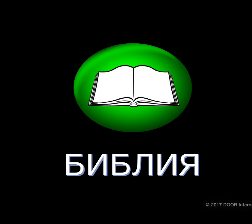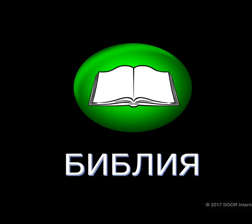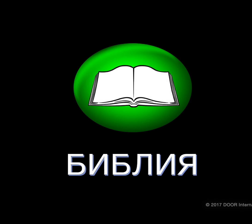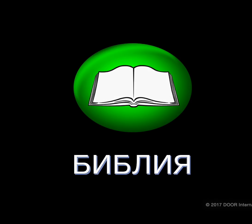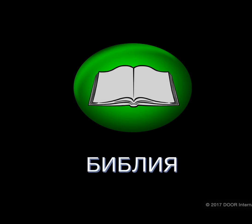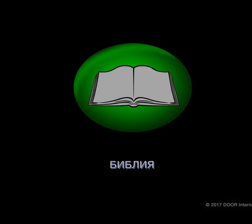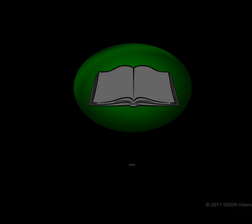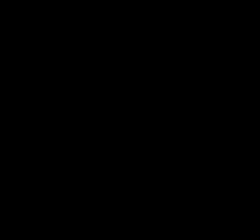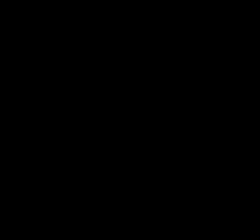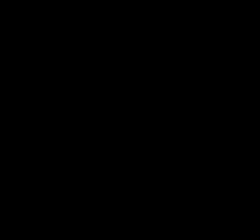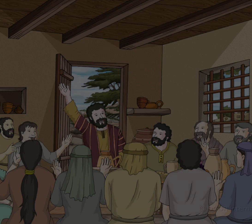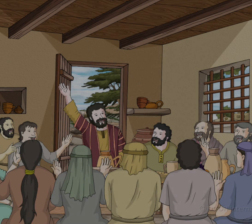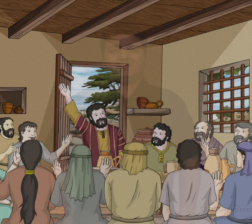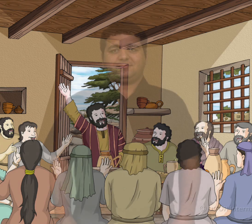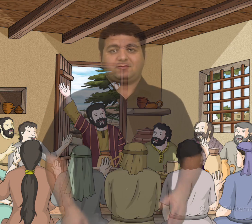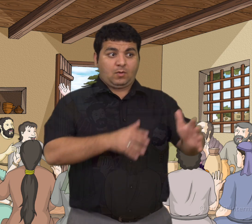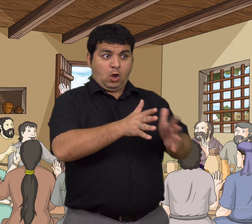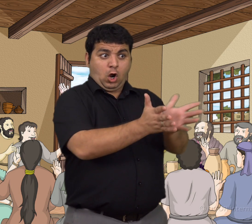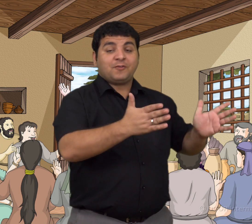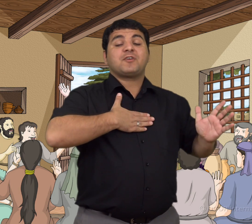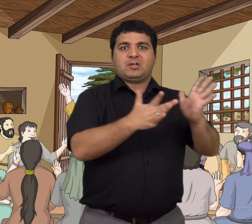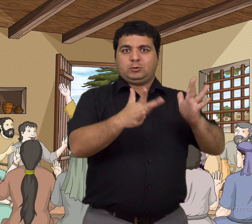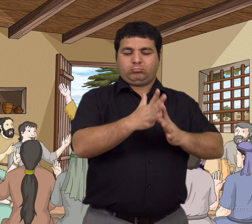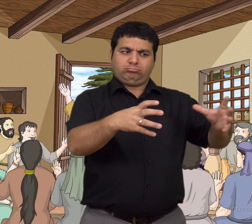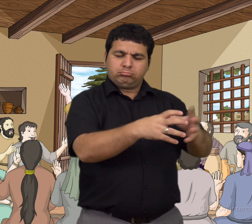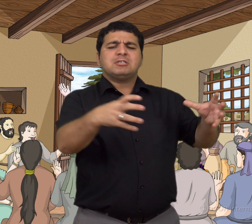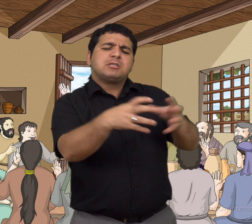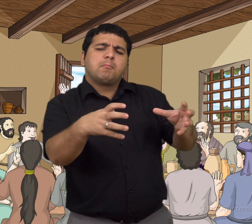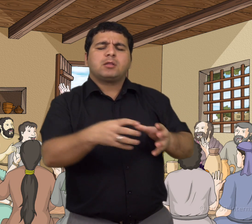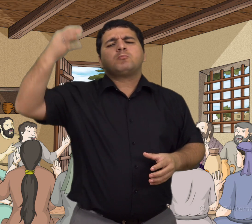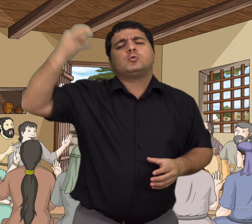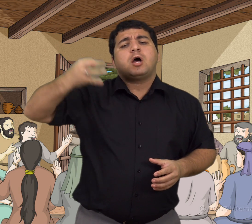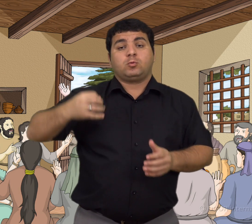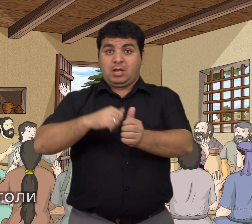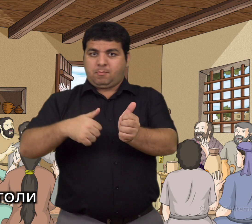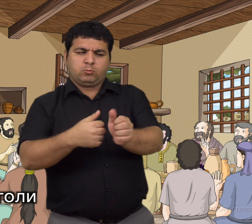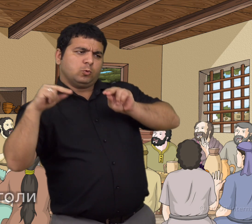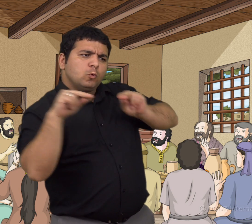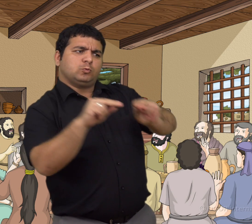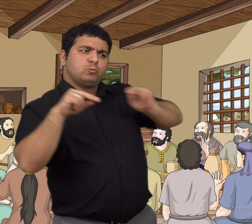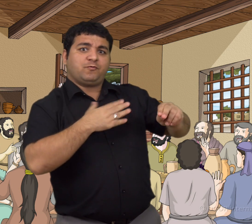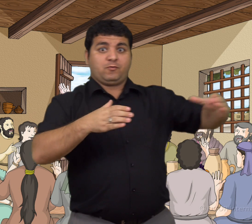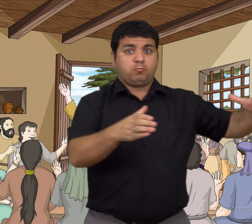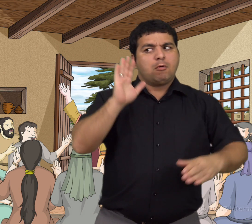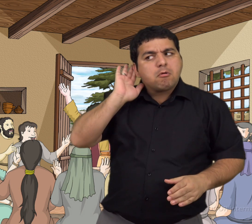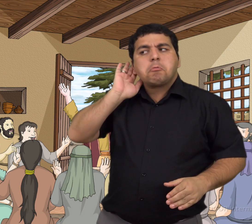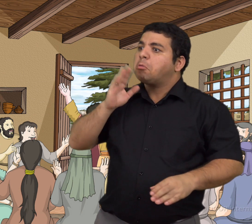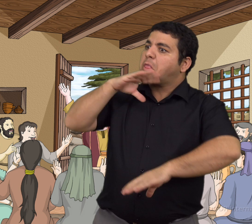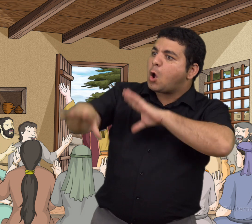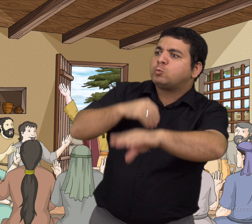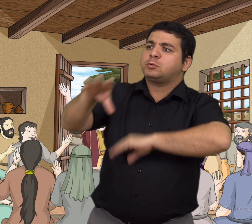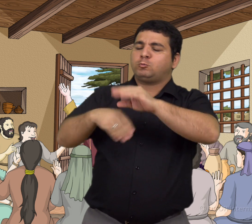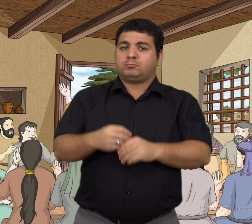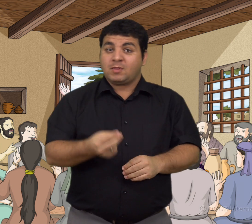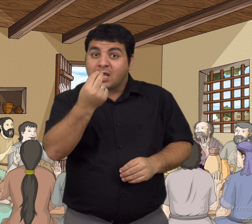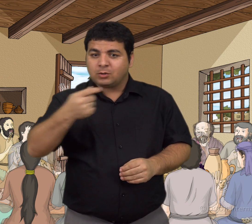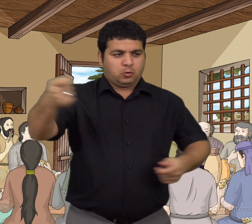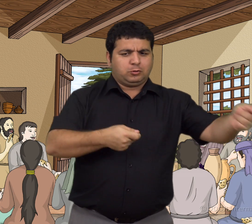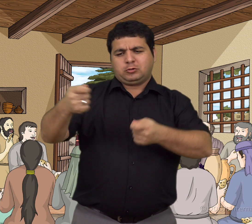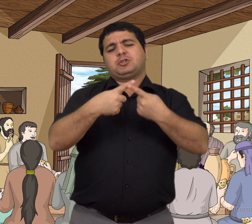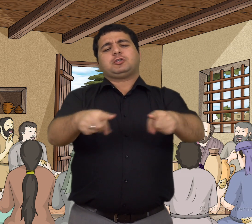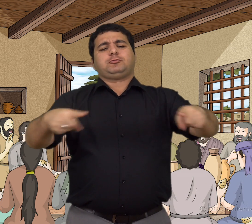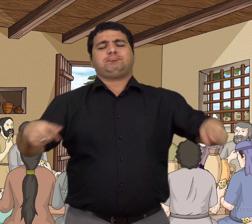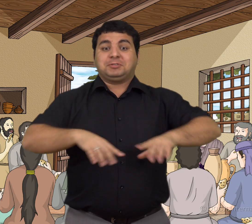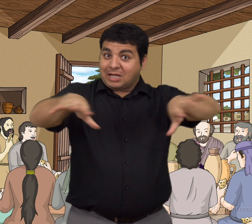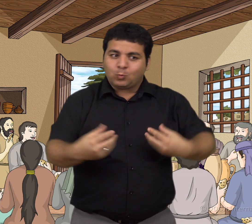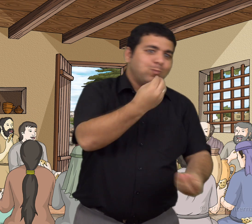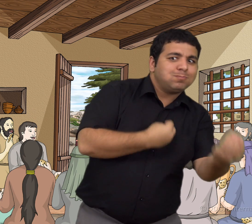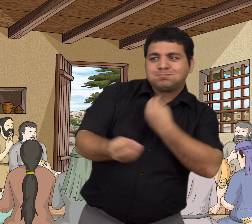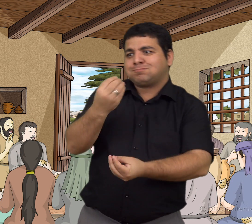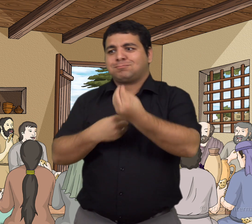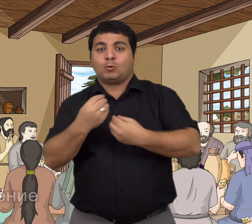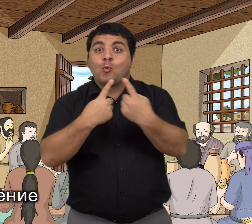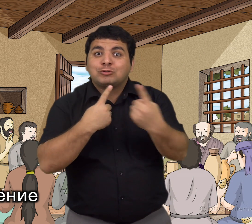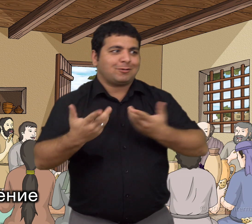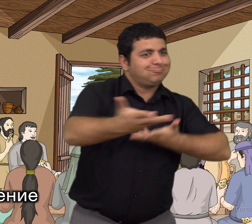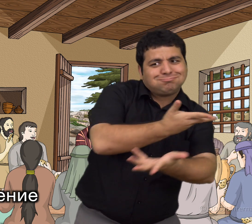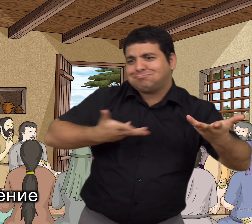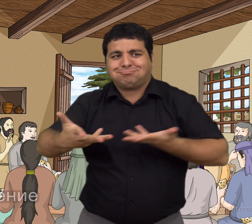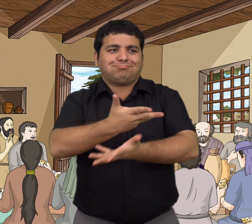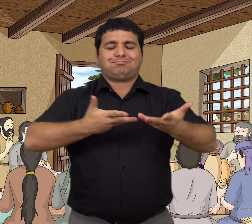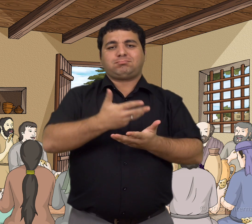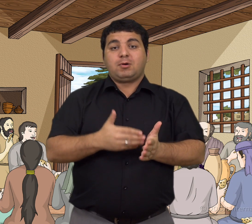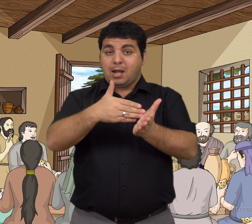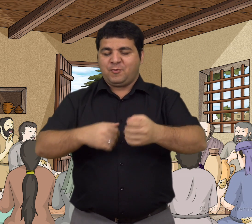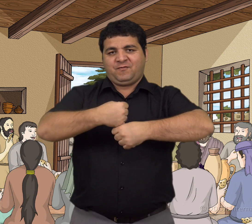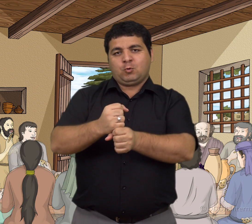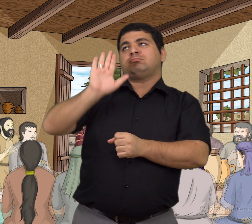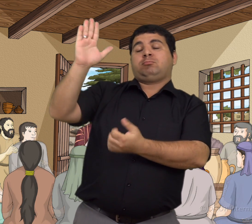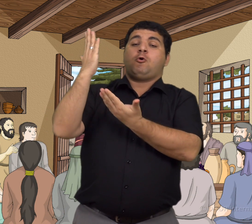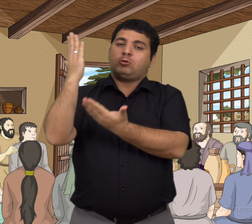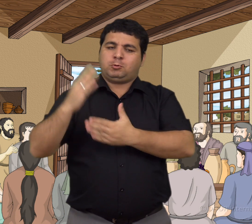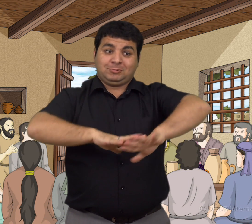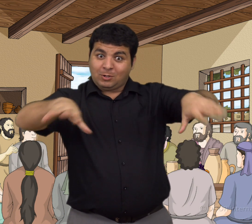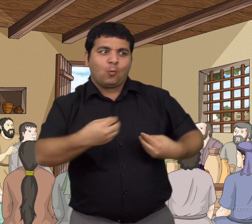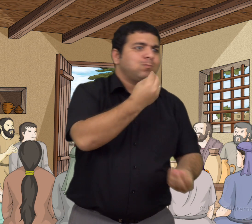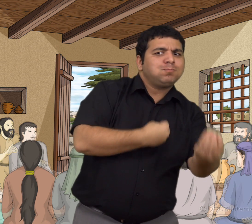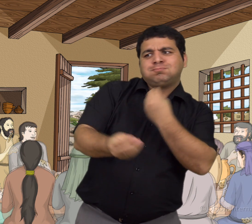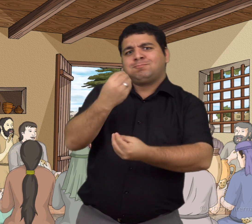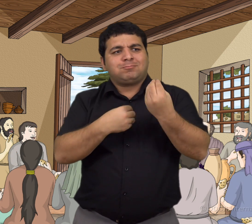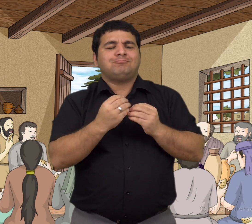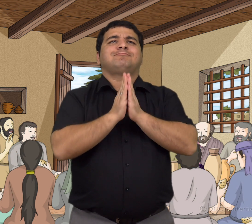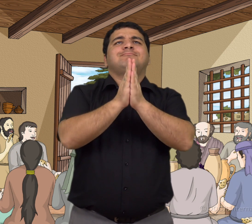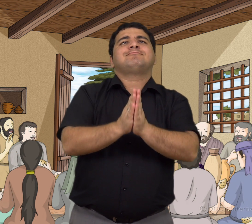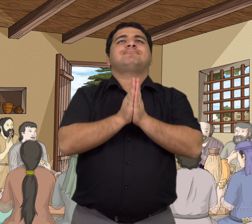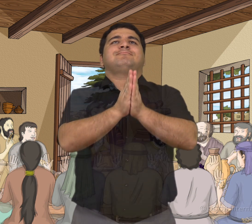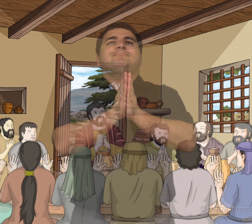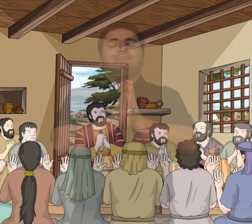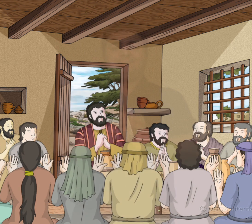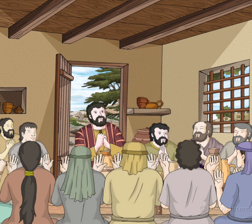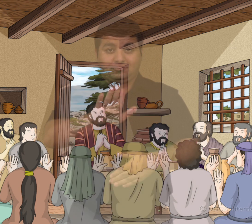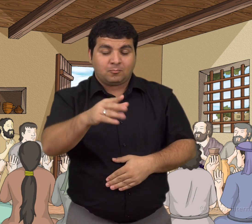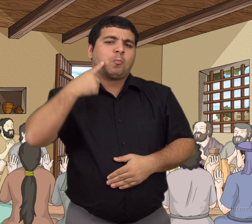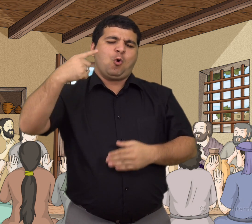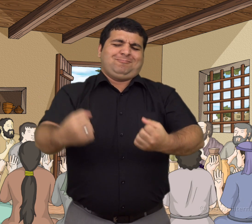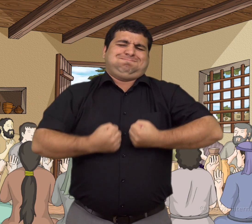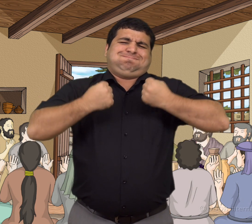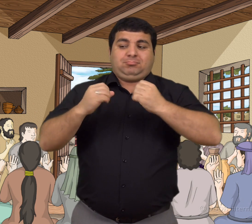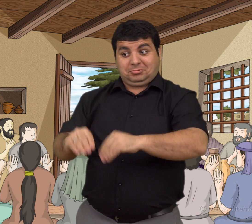They devoted themselves to the apostles’ teaching and to the fellowship, to the breaking of bread and to prayer.